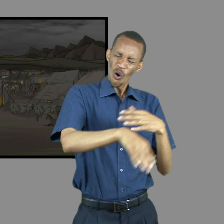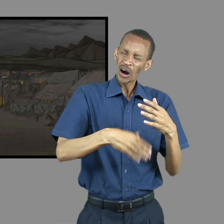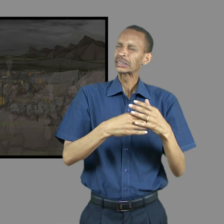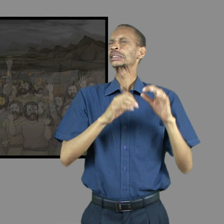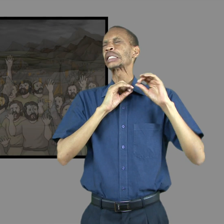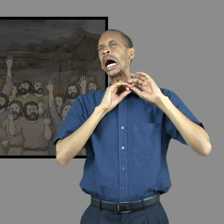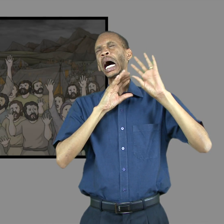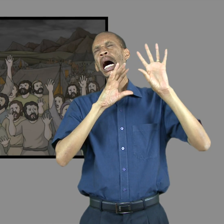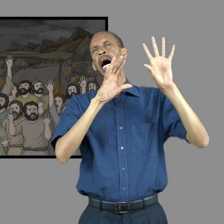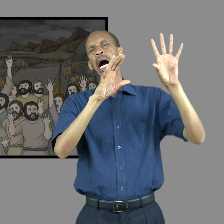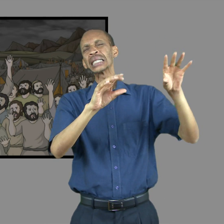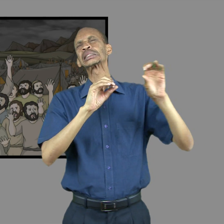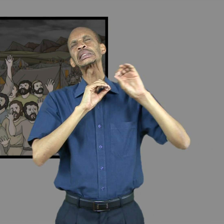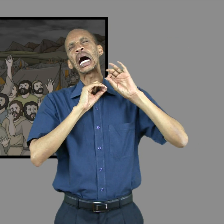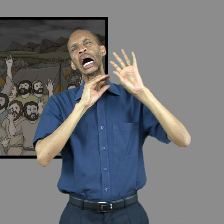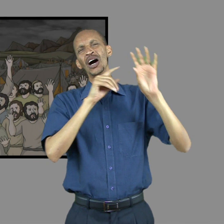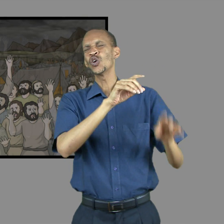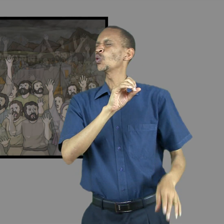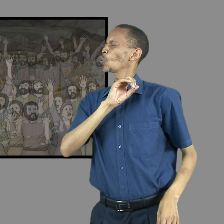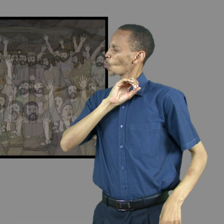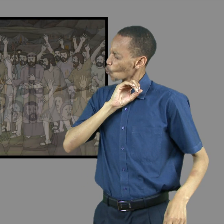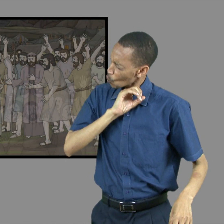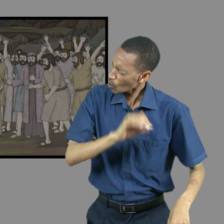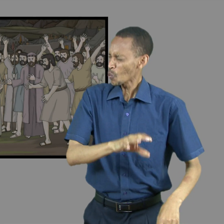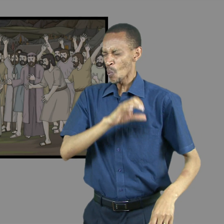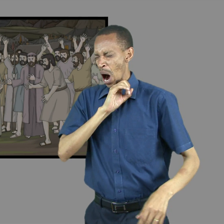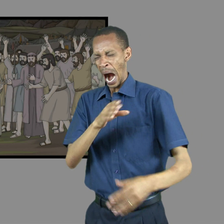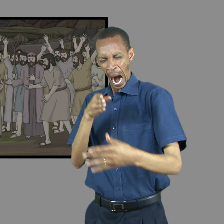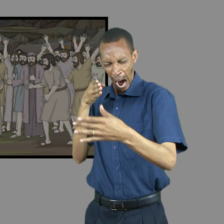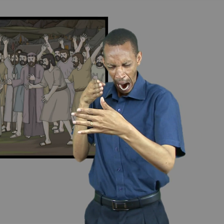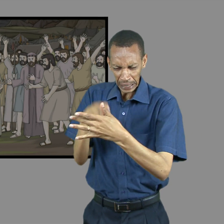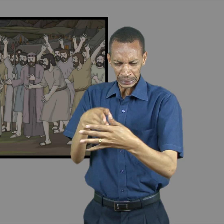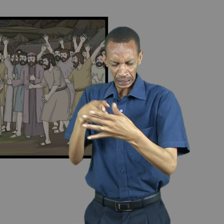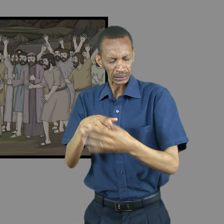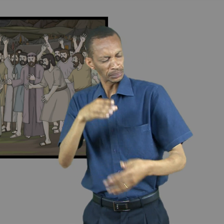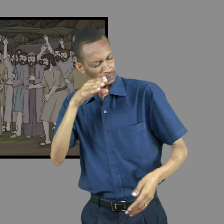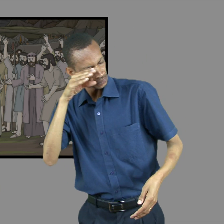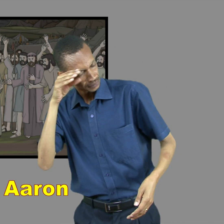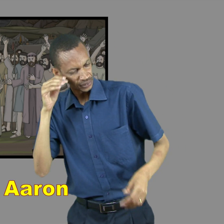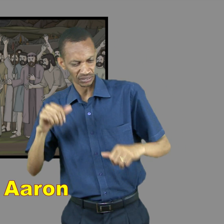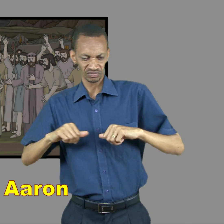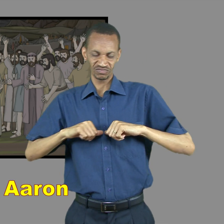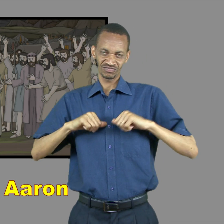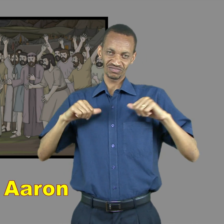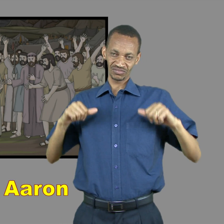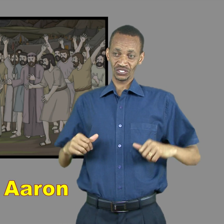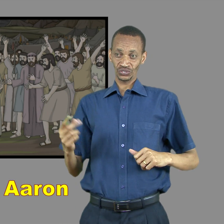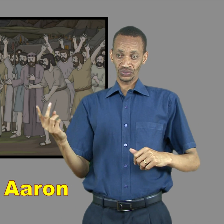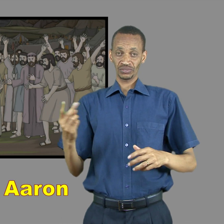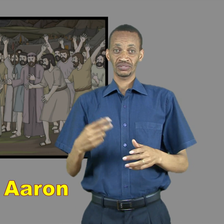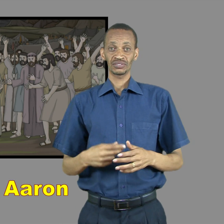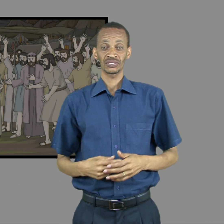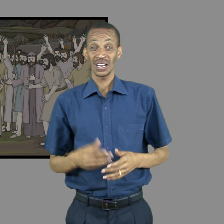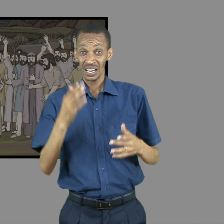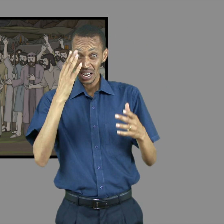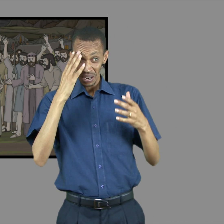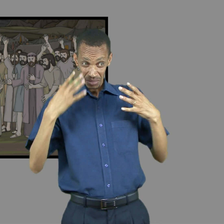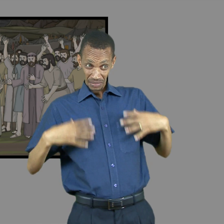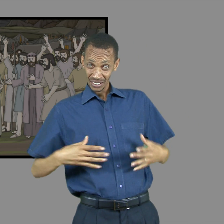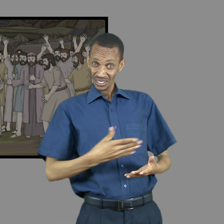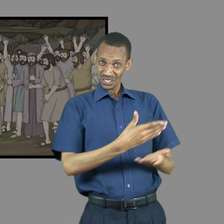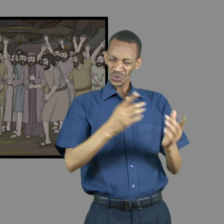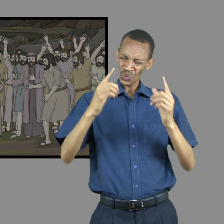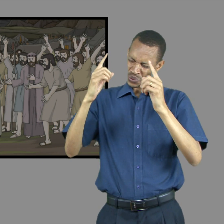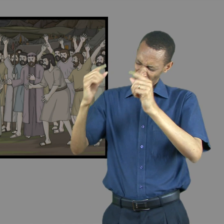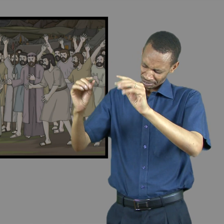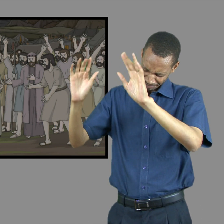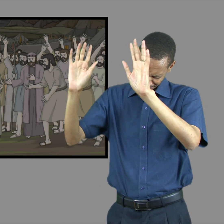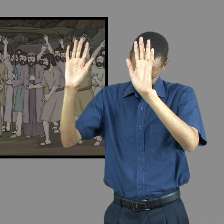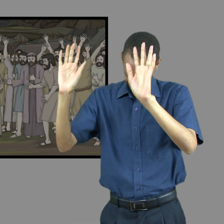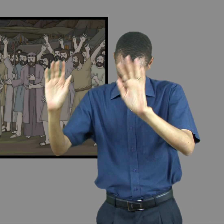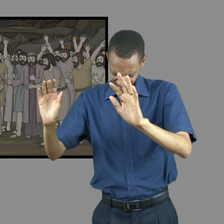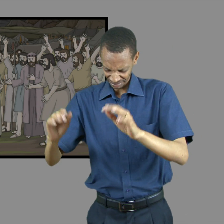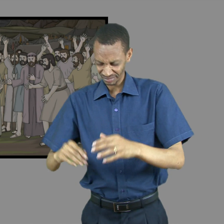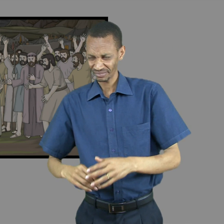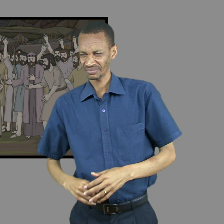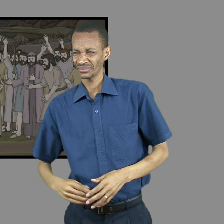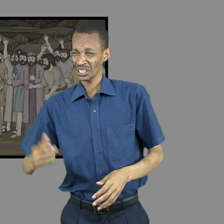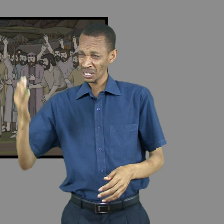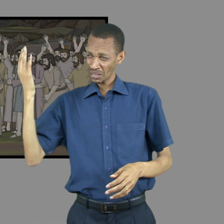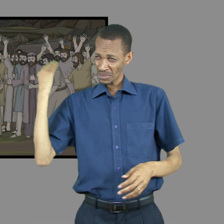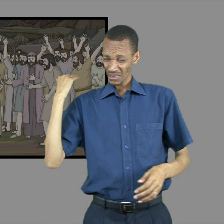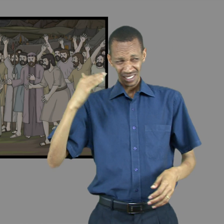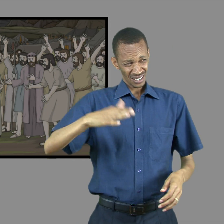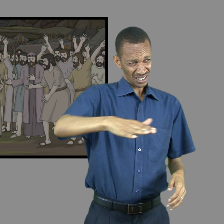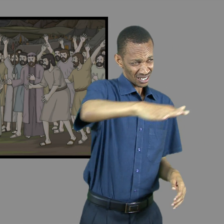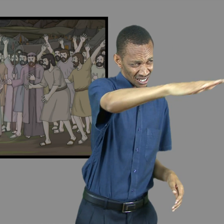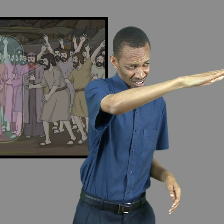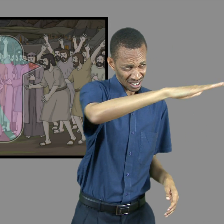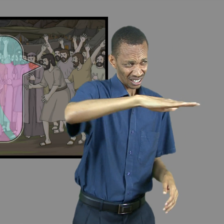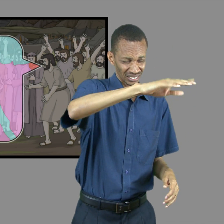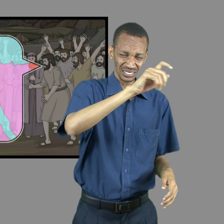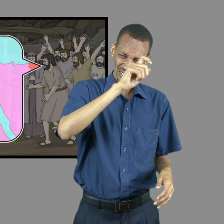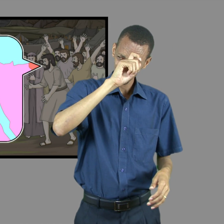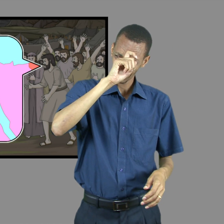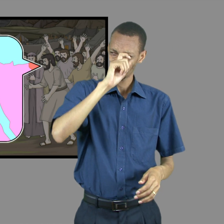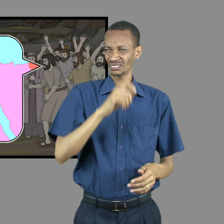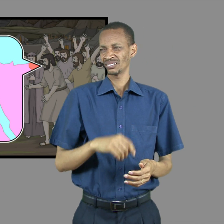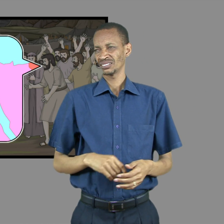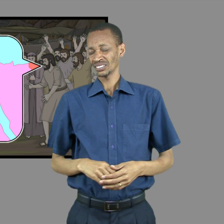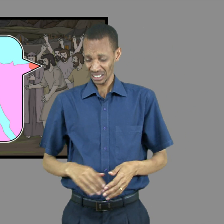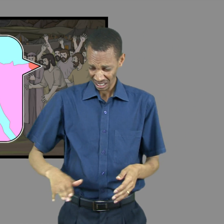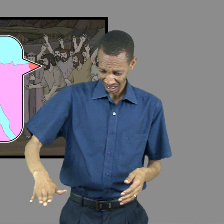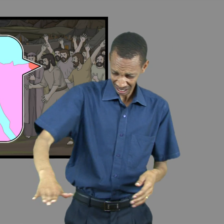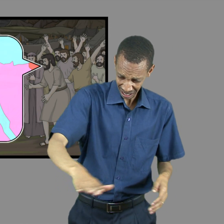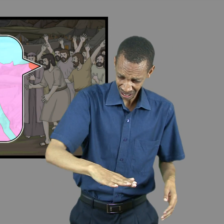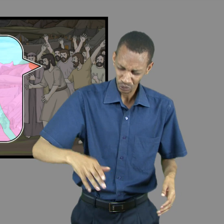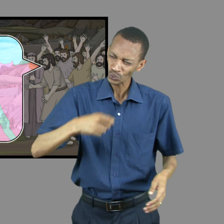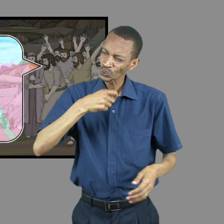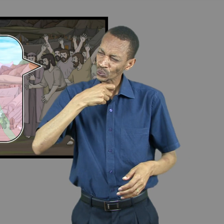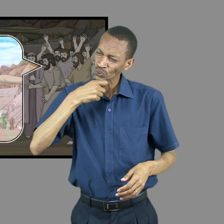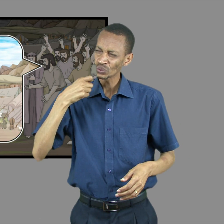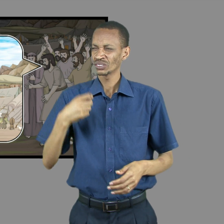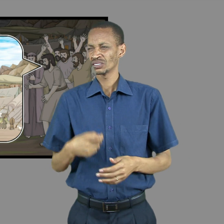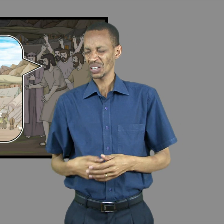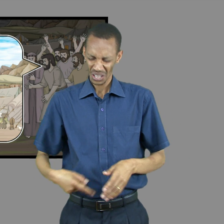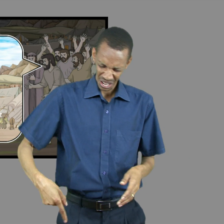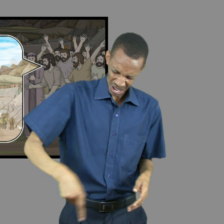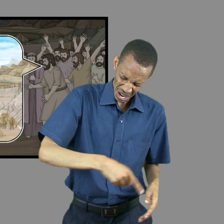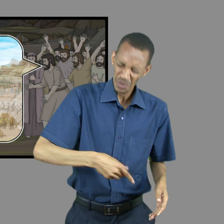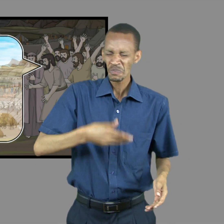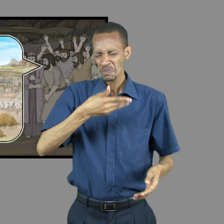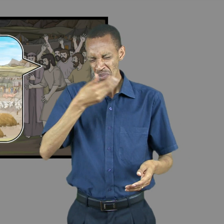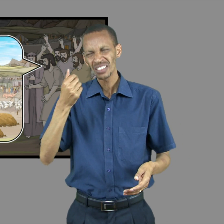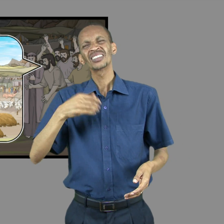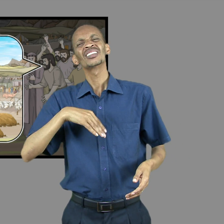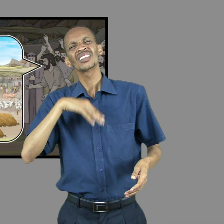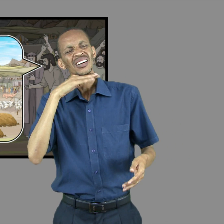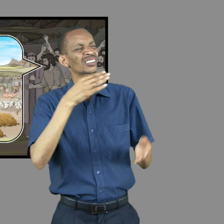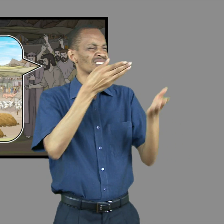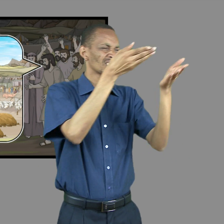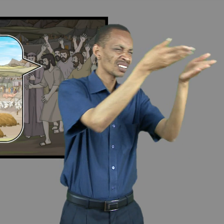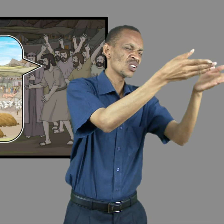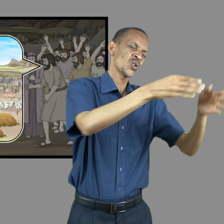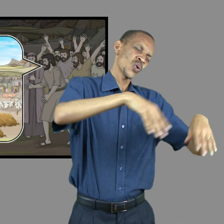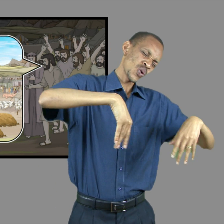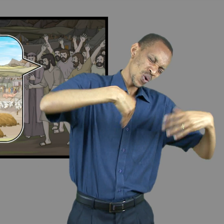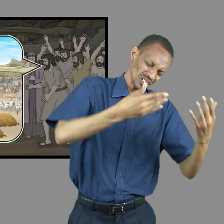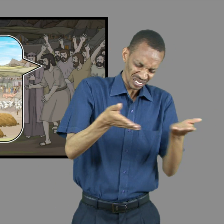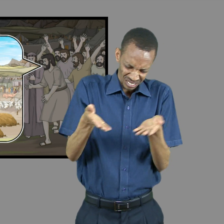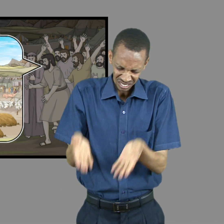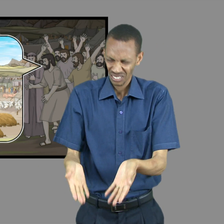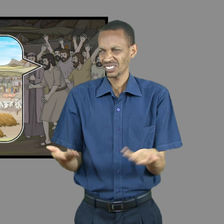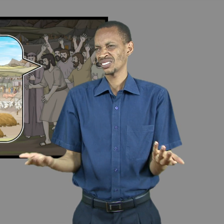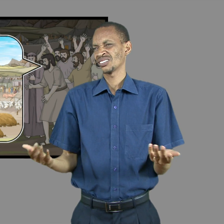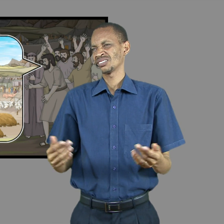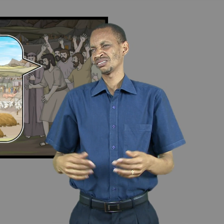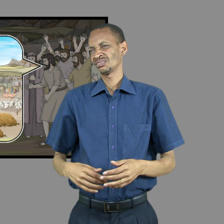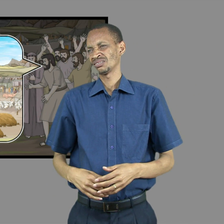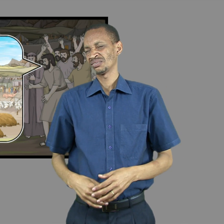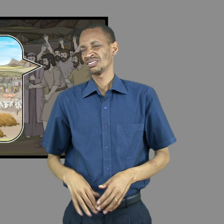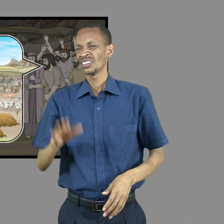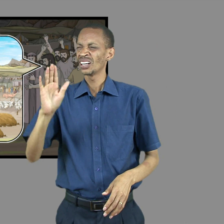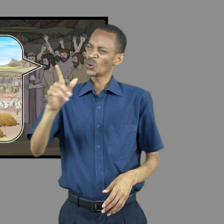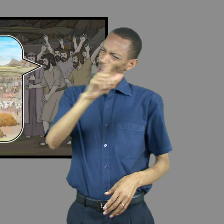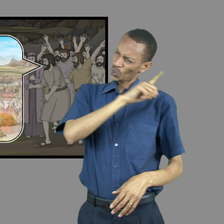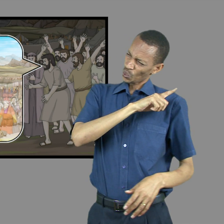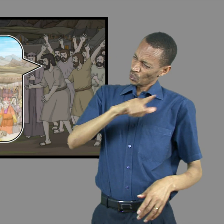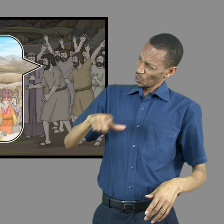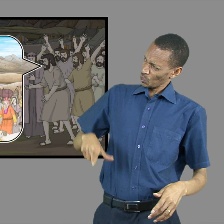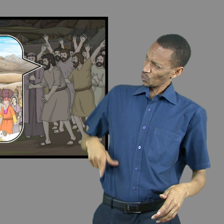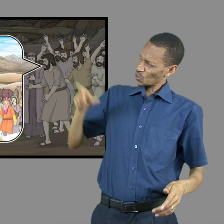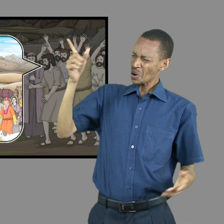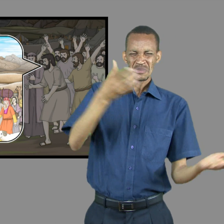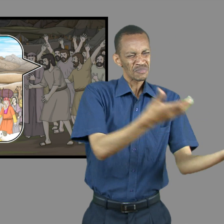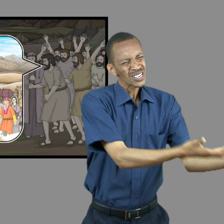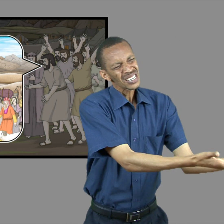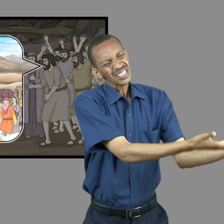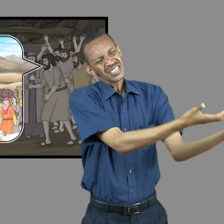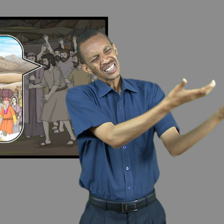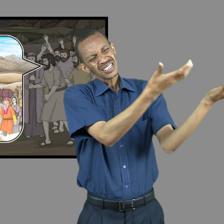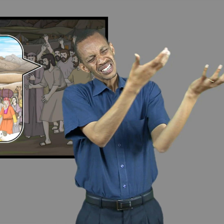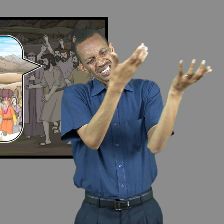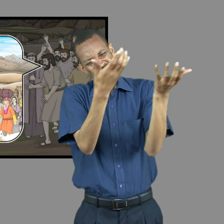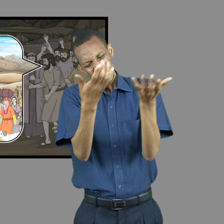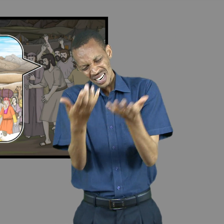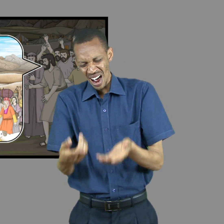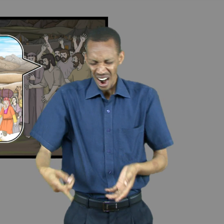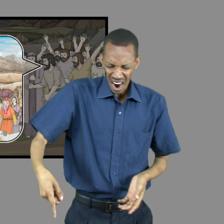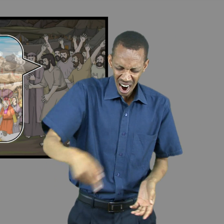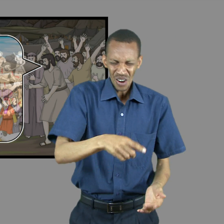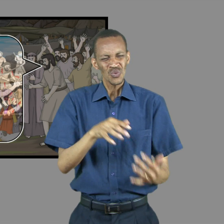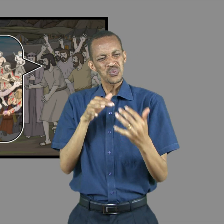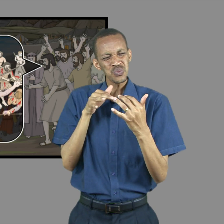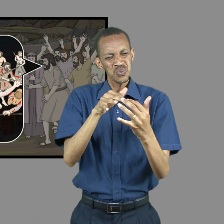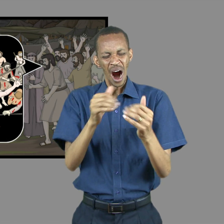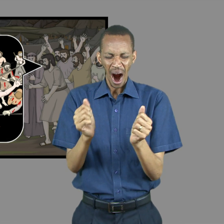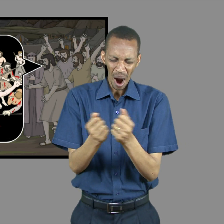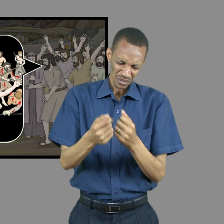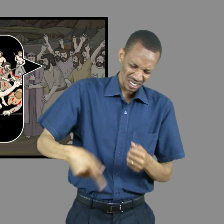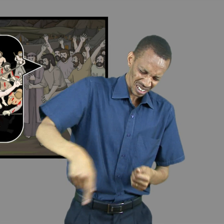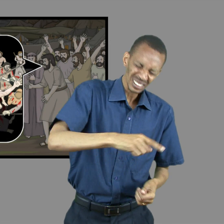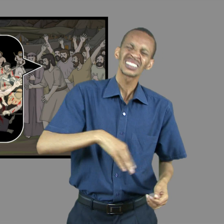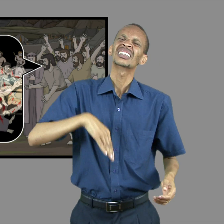All the Israelites grumbled against Moses and Aaron, and the whole congregation said to them, “If only we had died in the land of Egypt, or if only we had died in this wilderness!